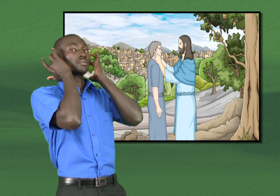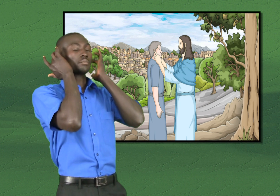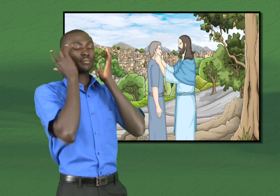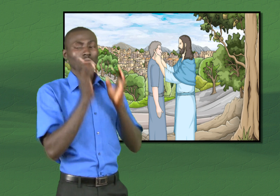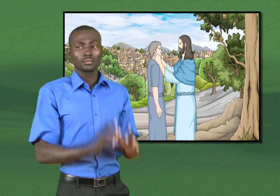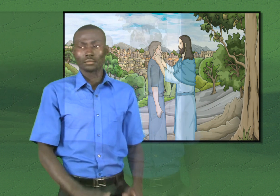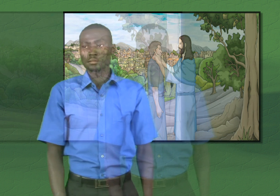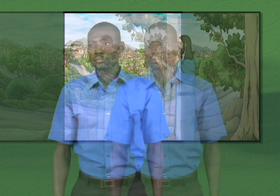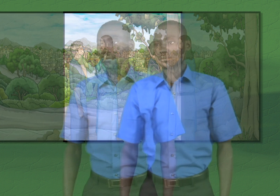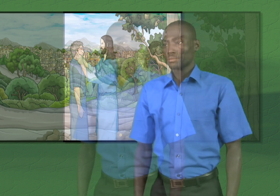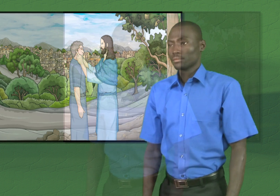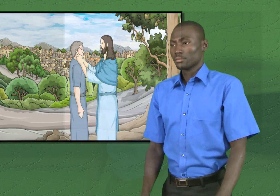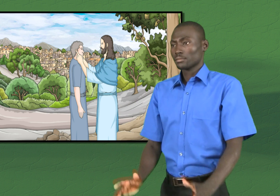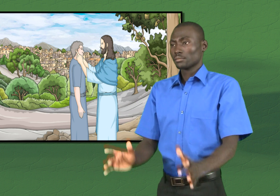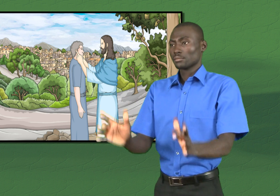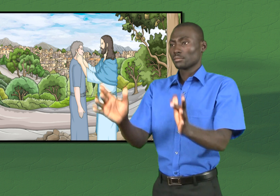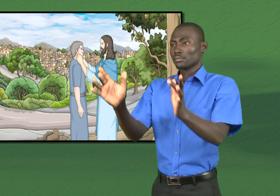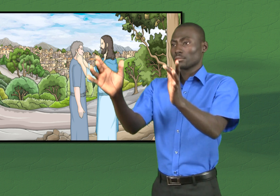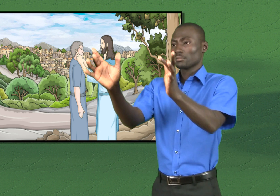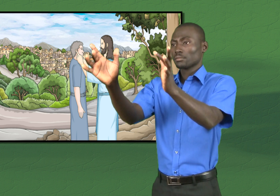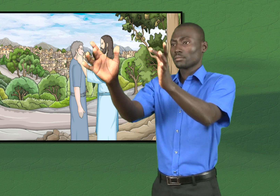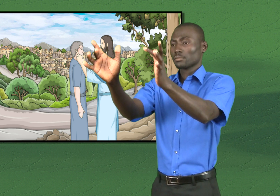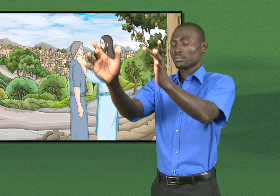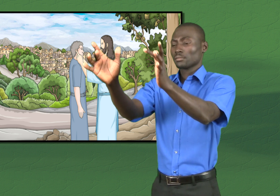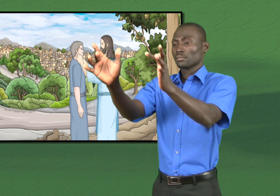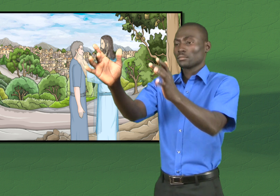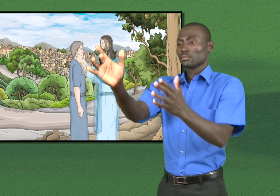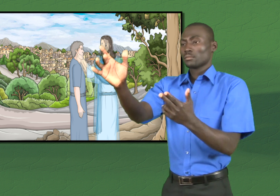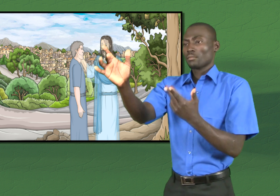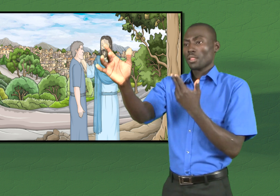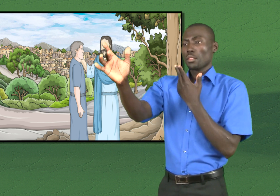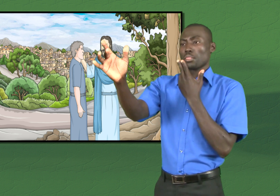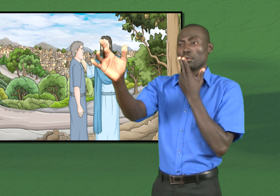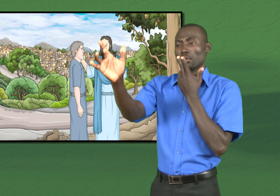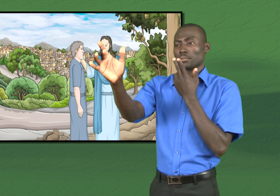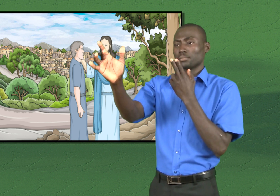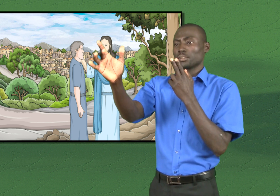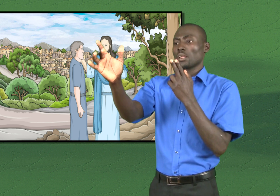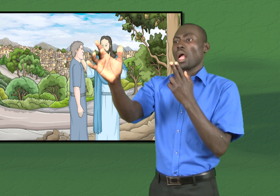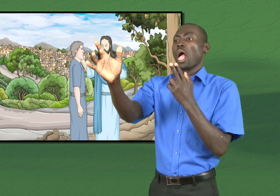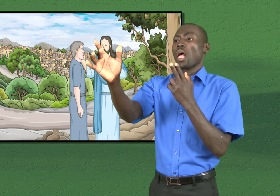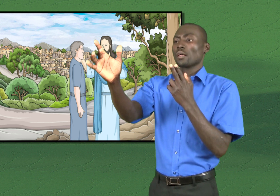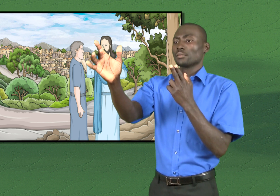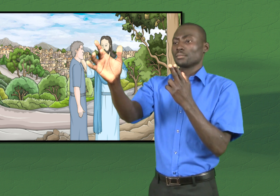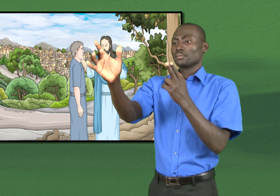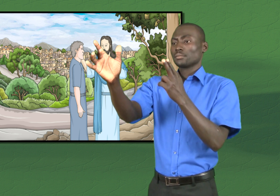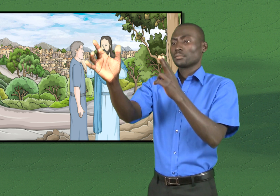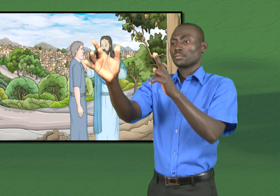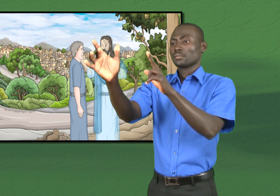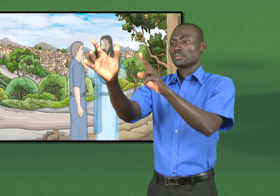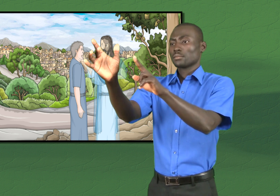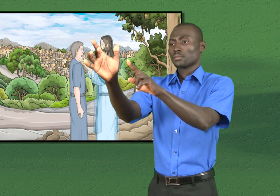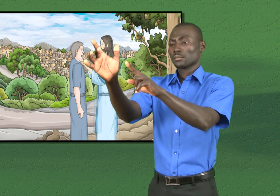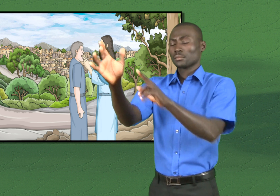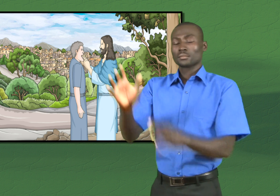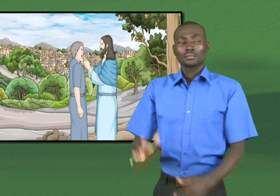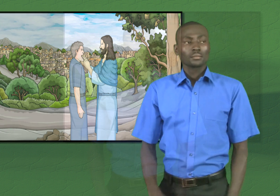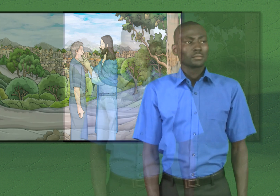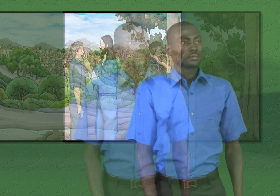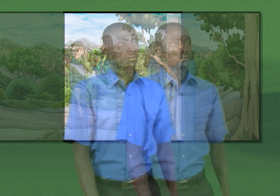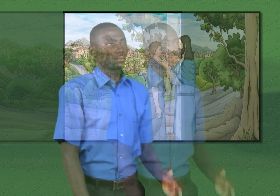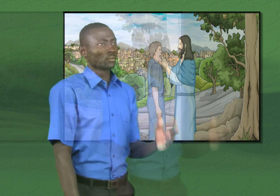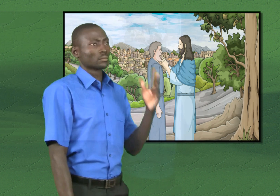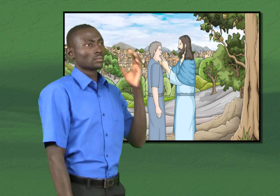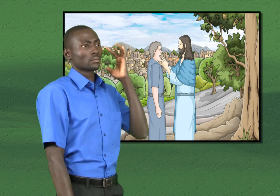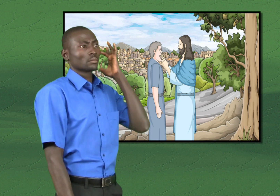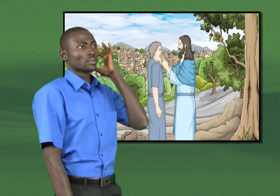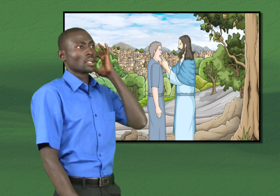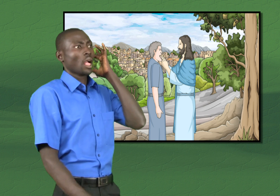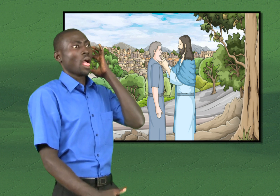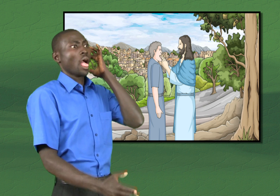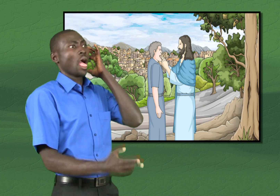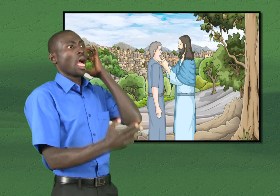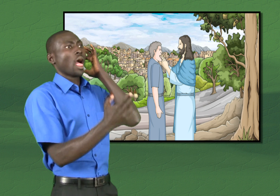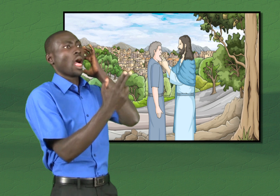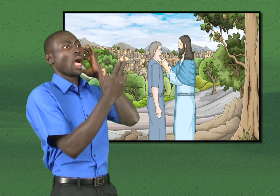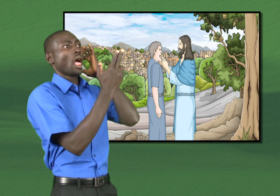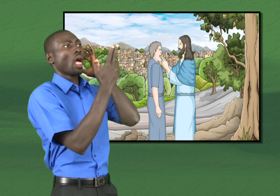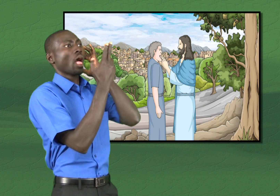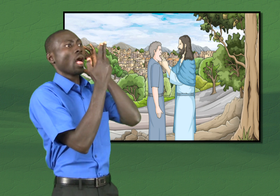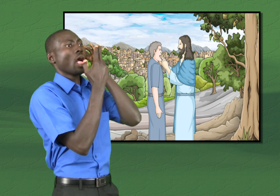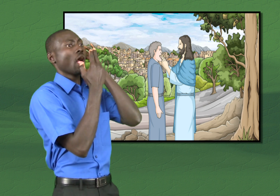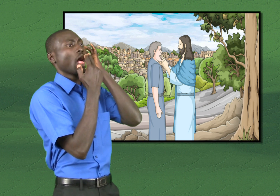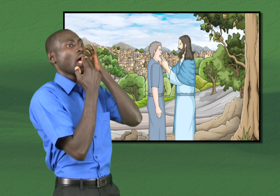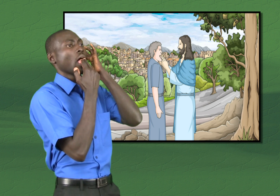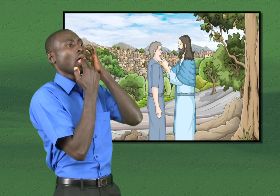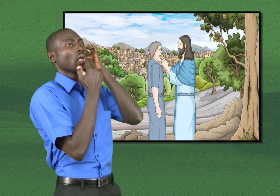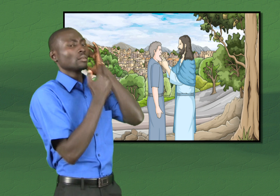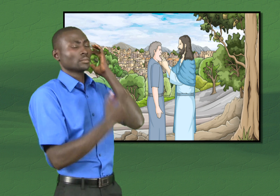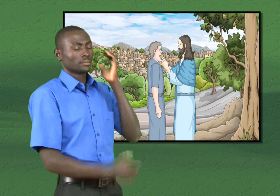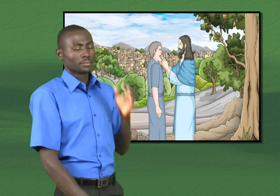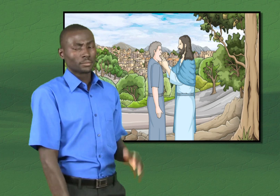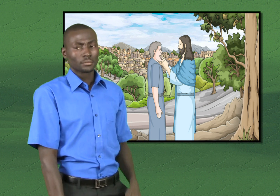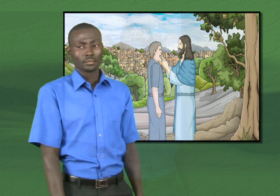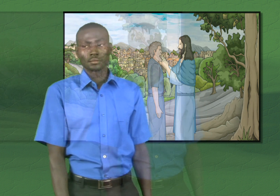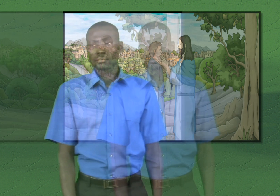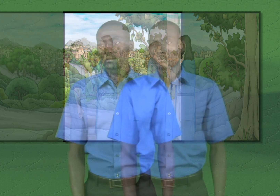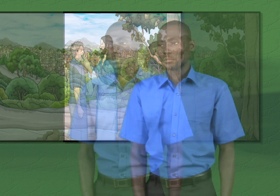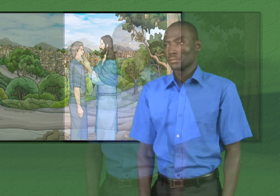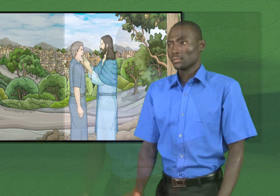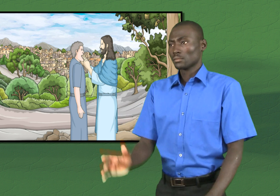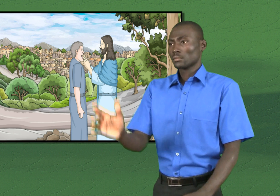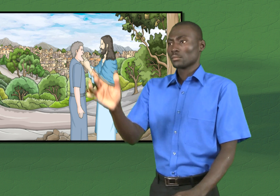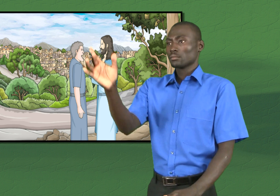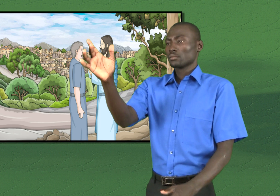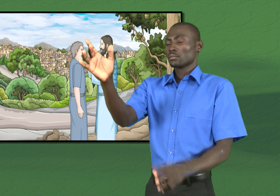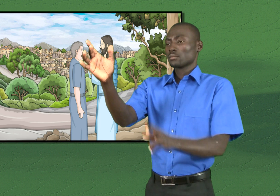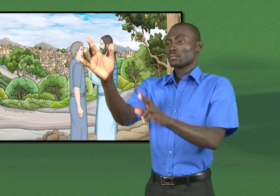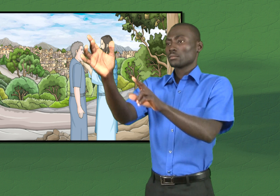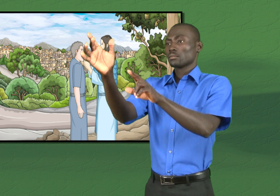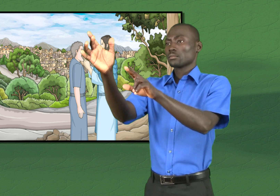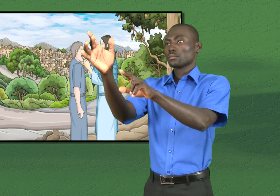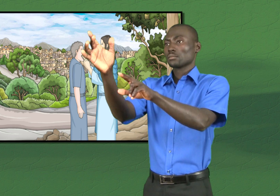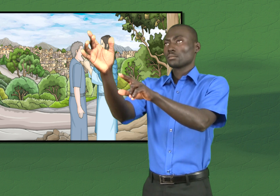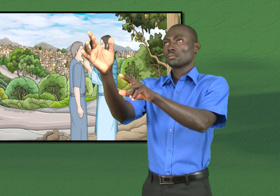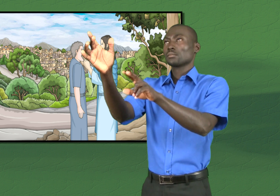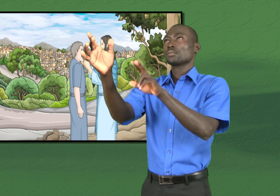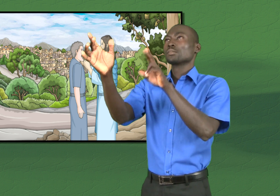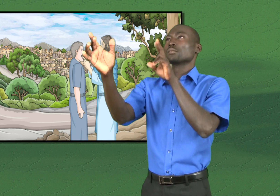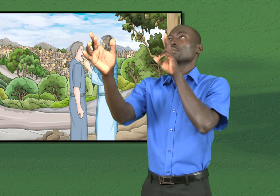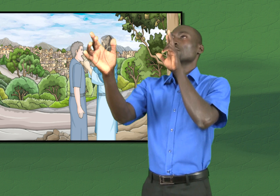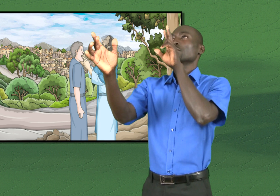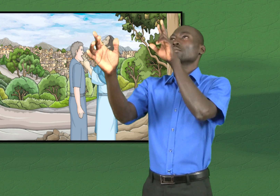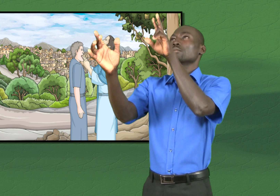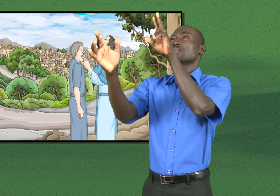Then He spit and touched the man’s tongue.